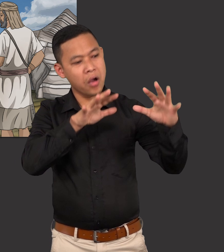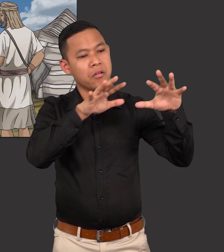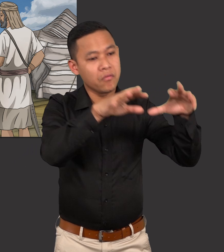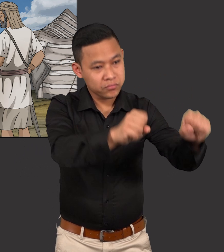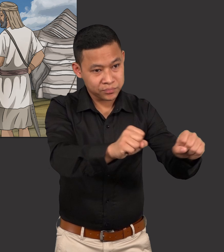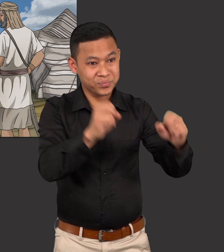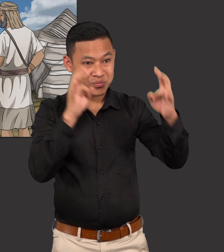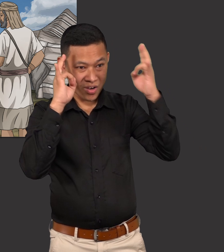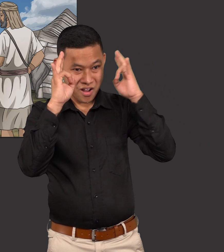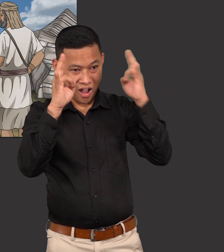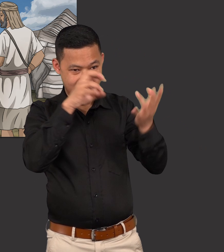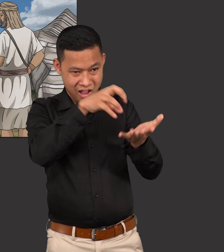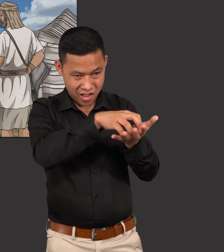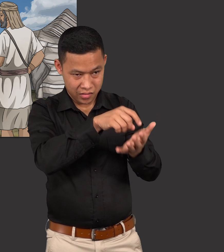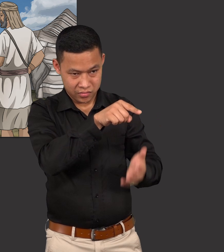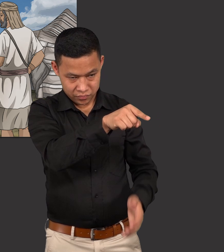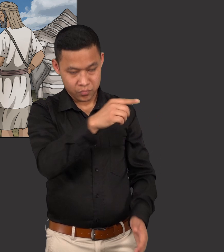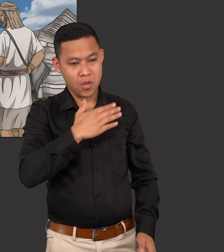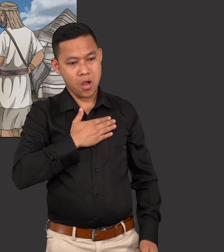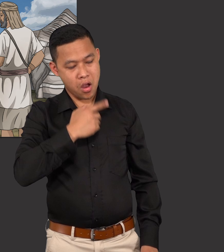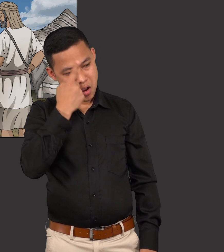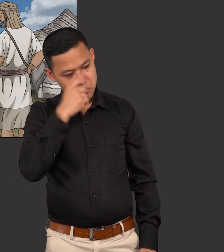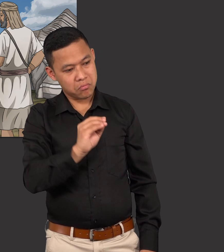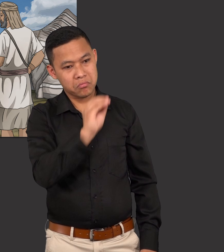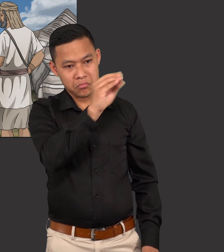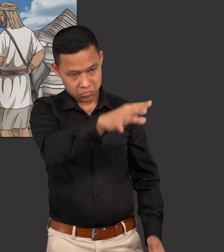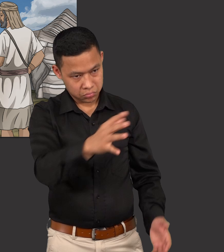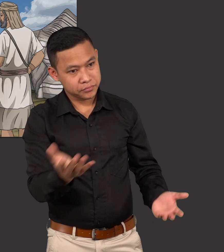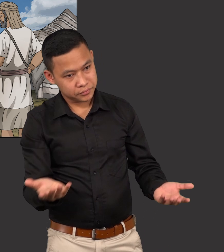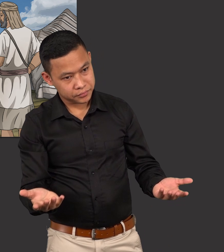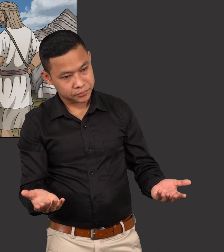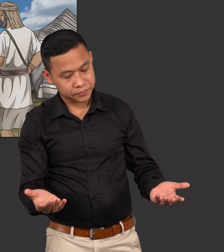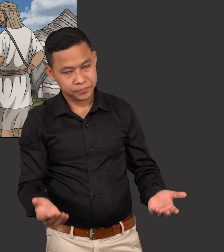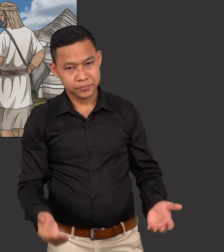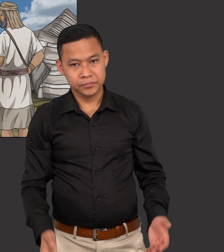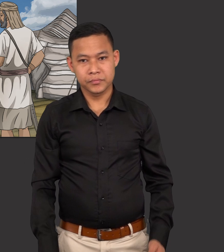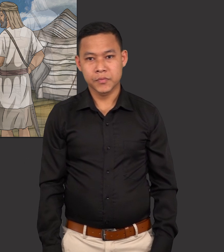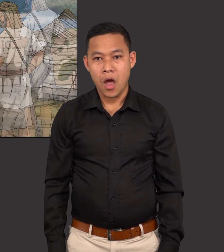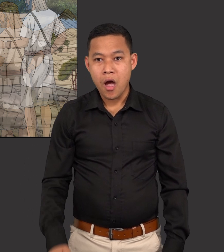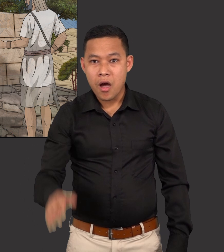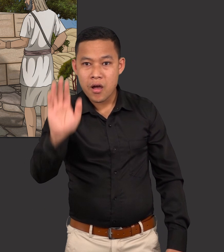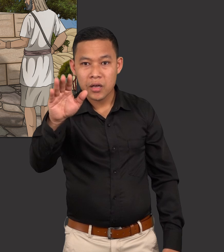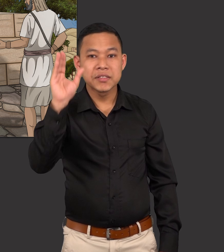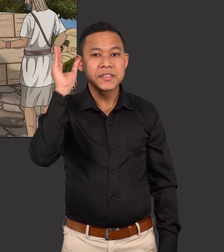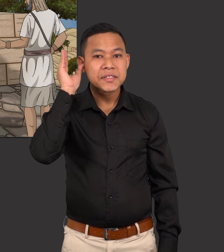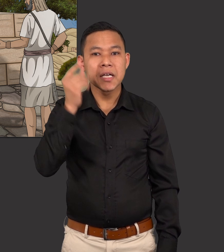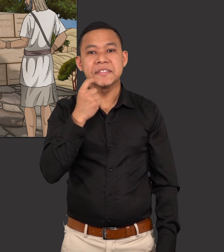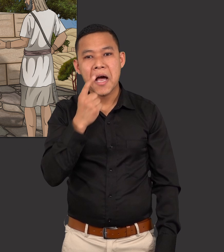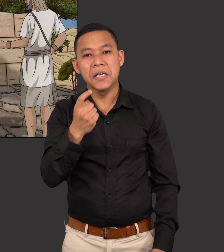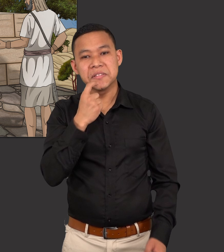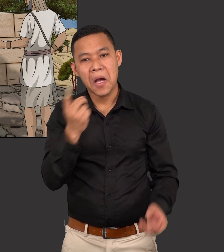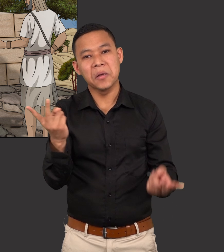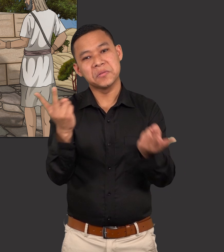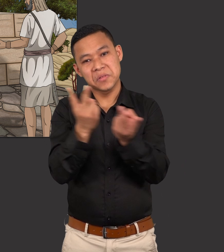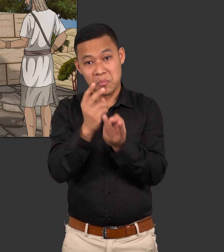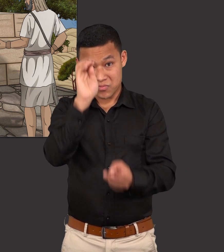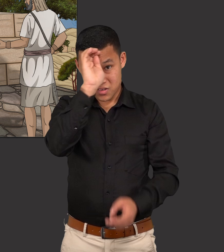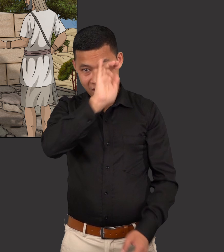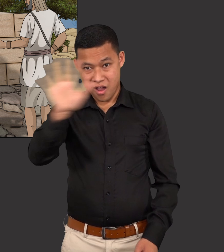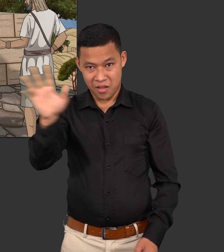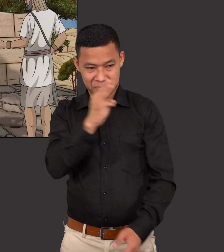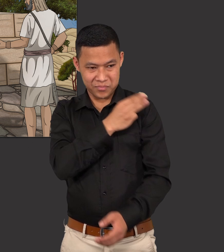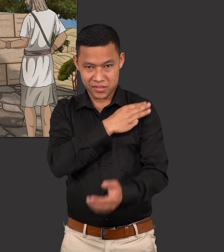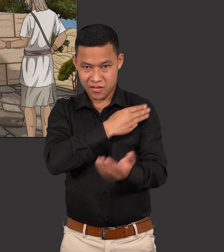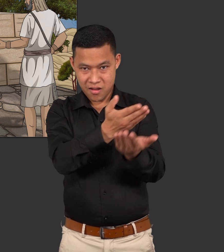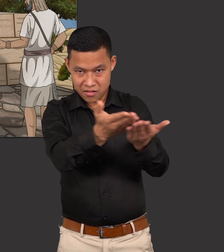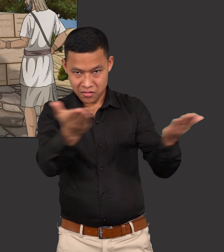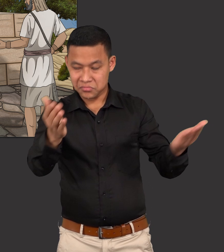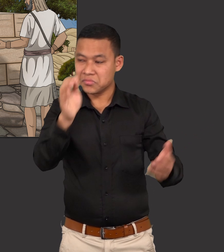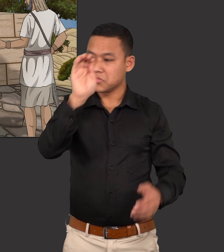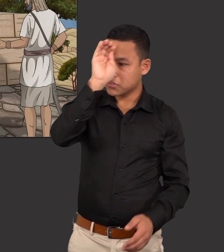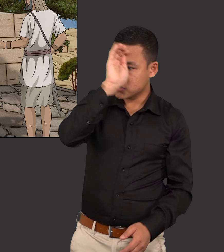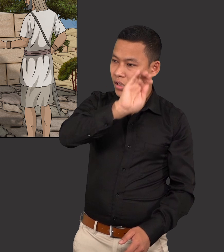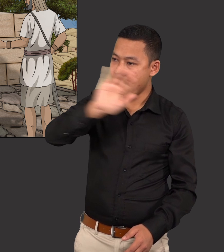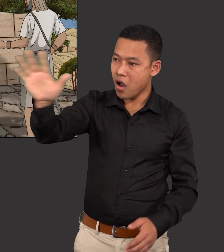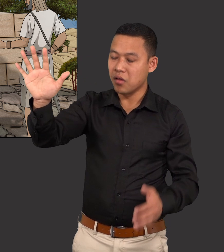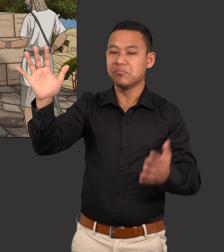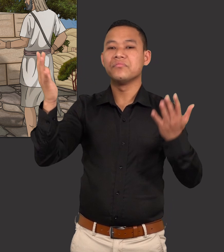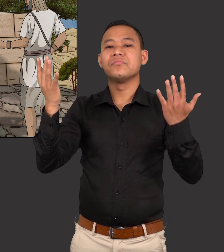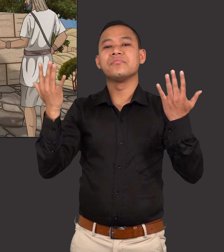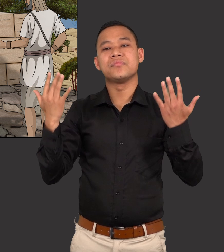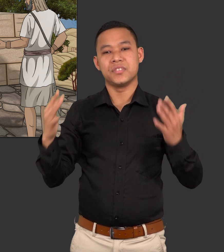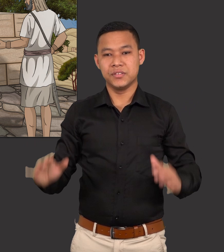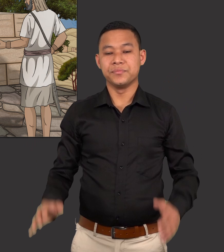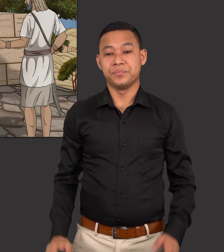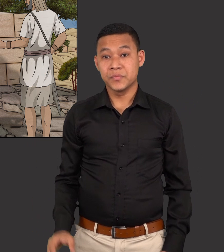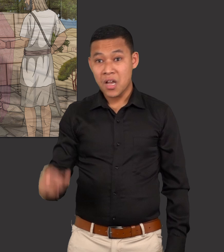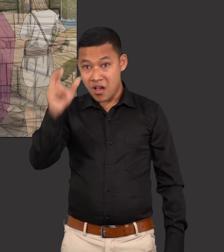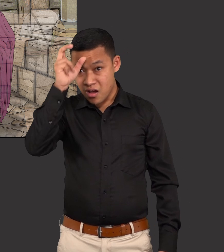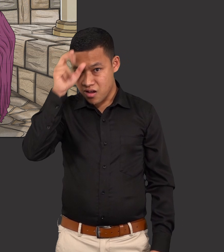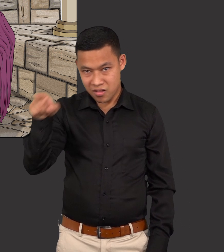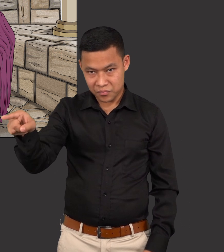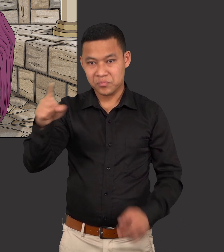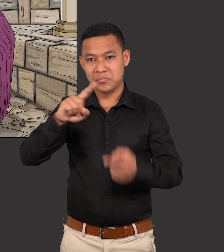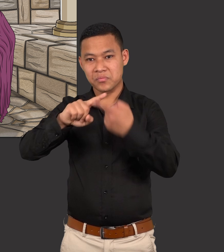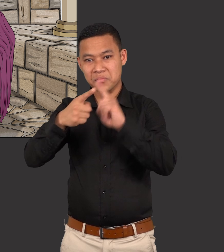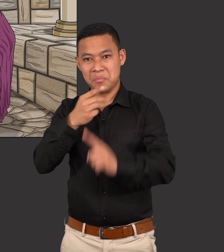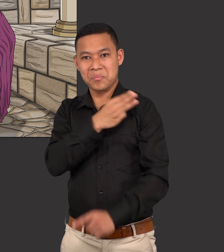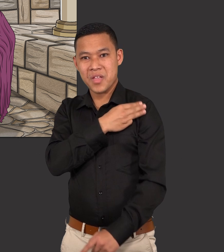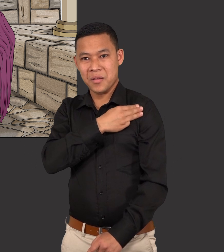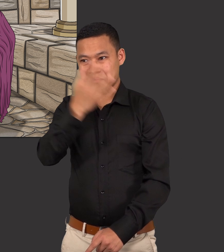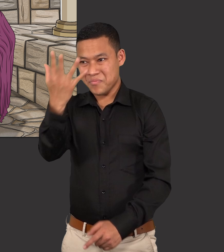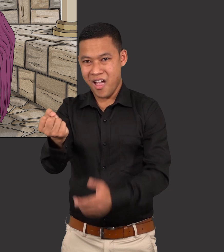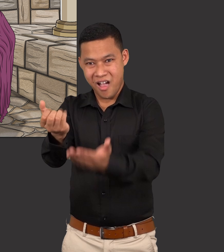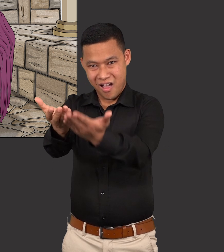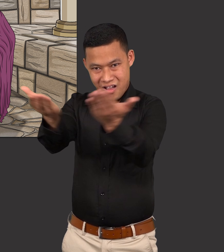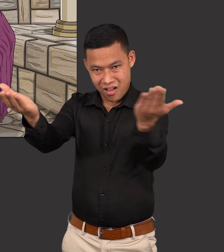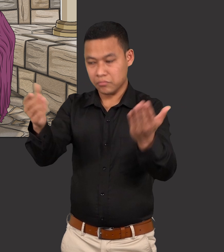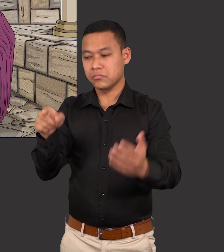Otherwise I will capture the city, and it will be named after me.”